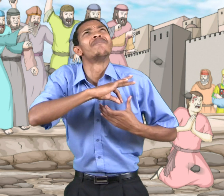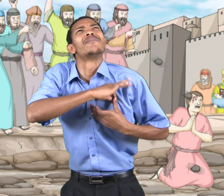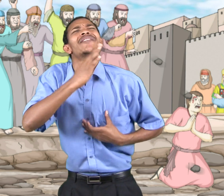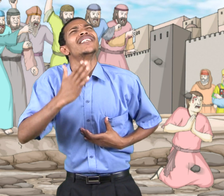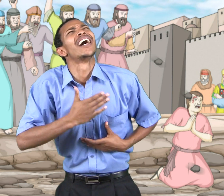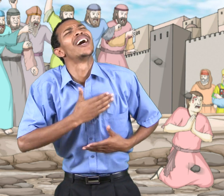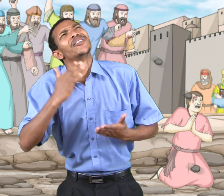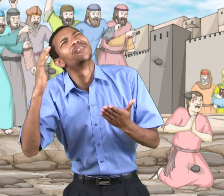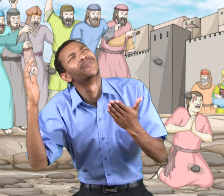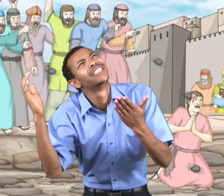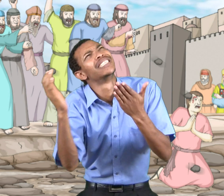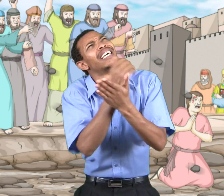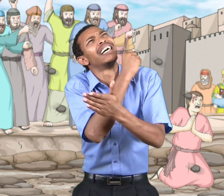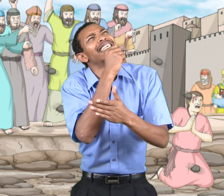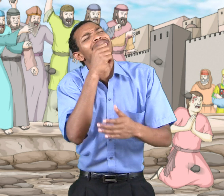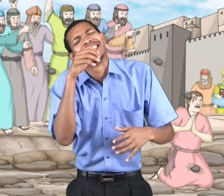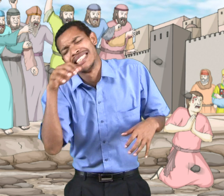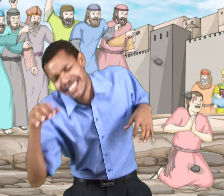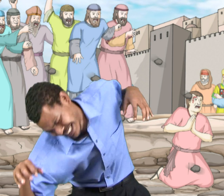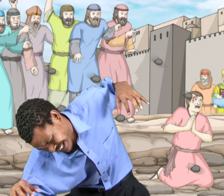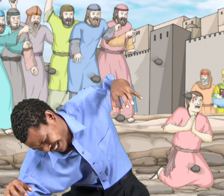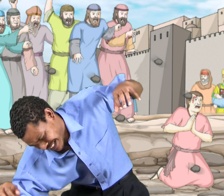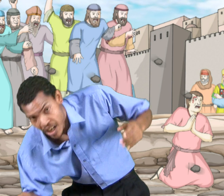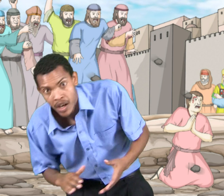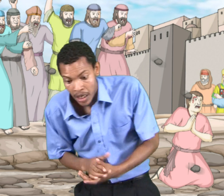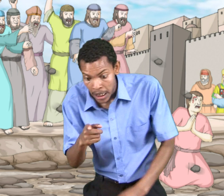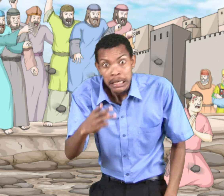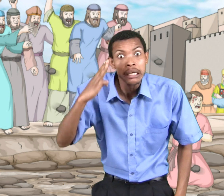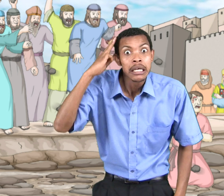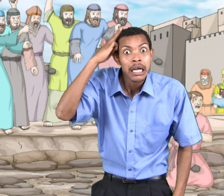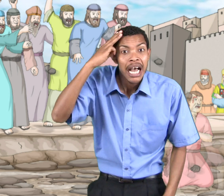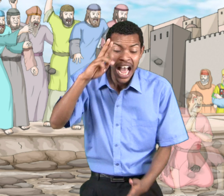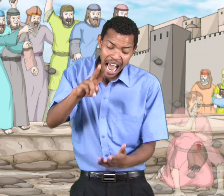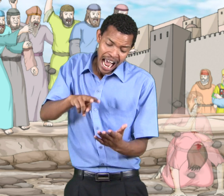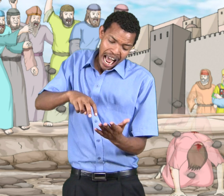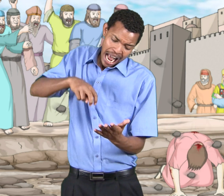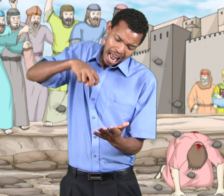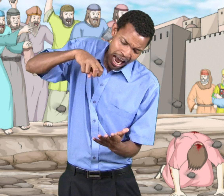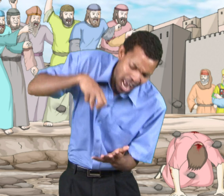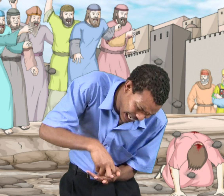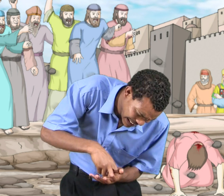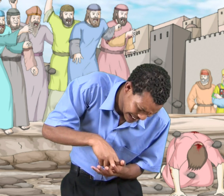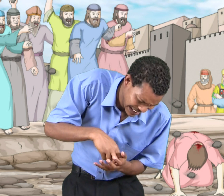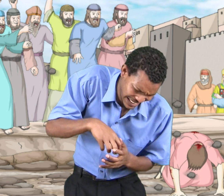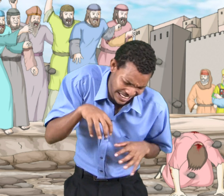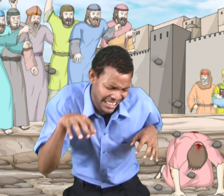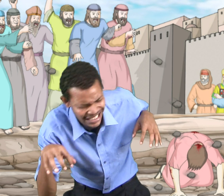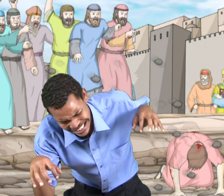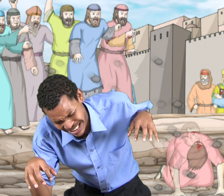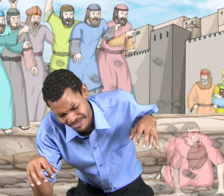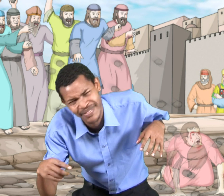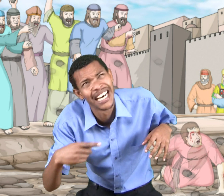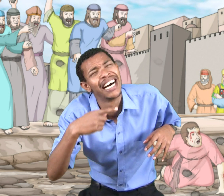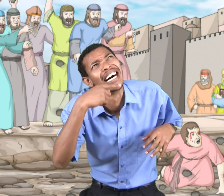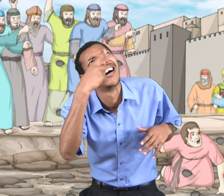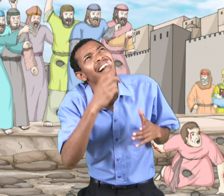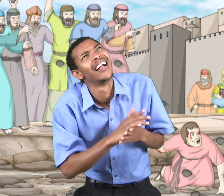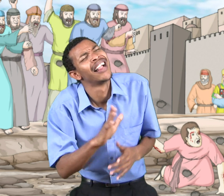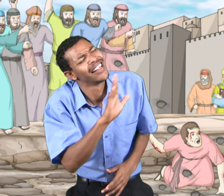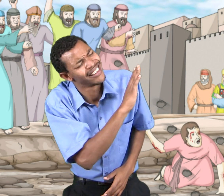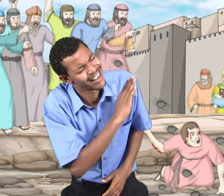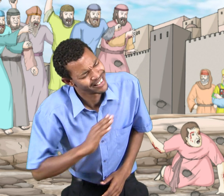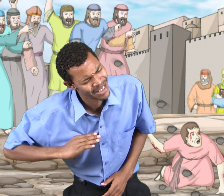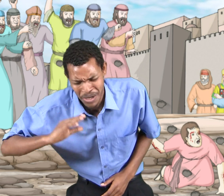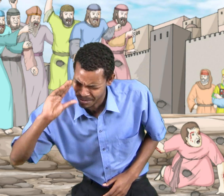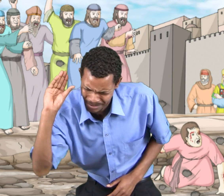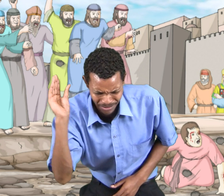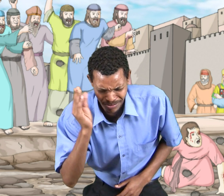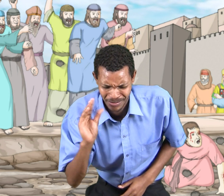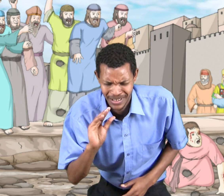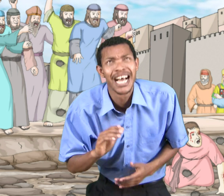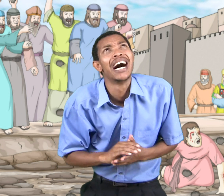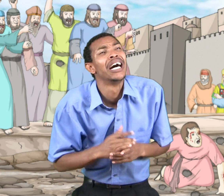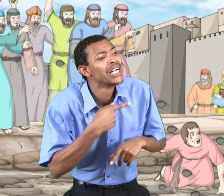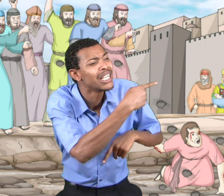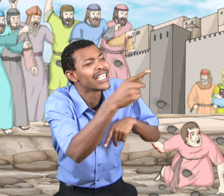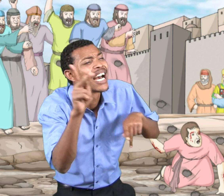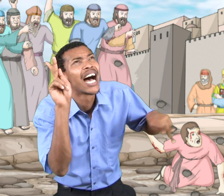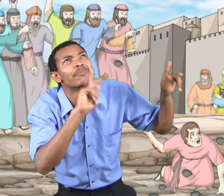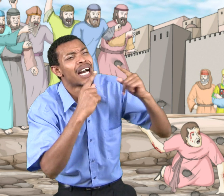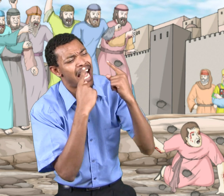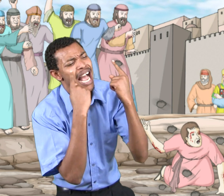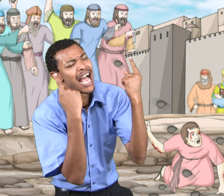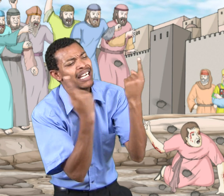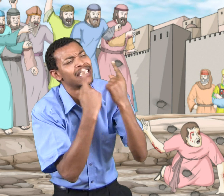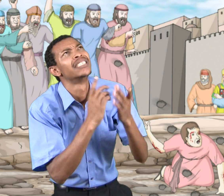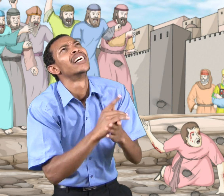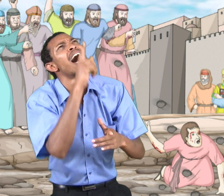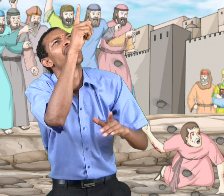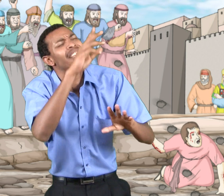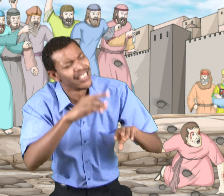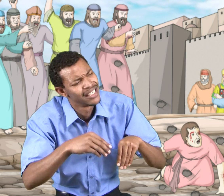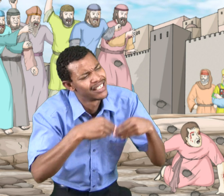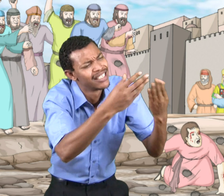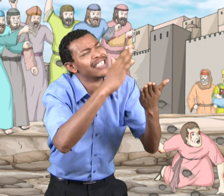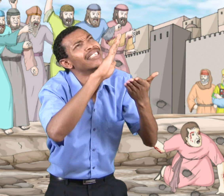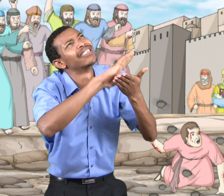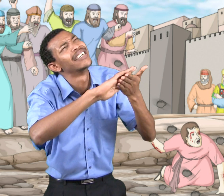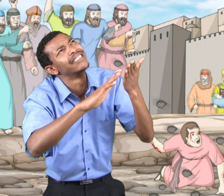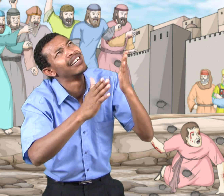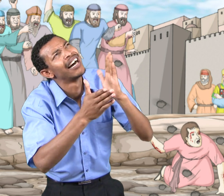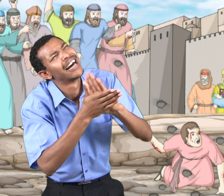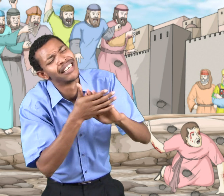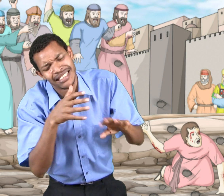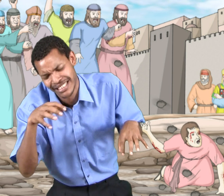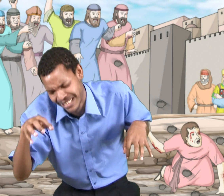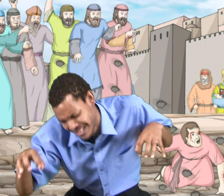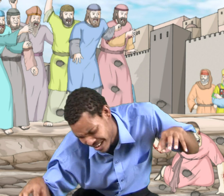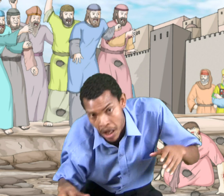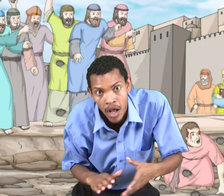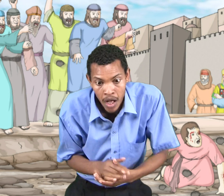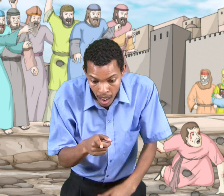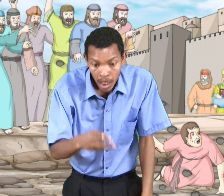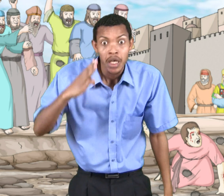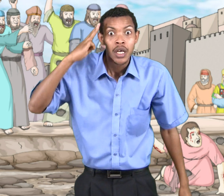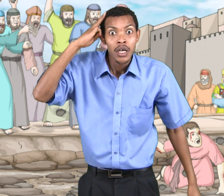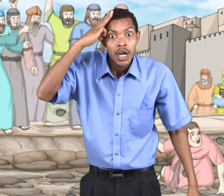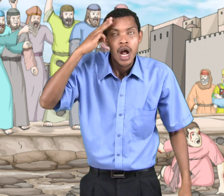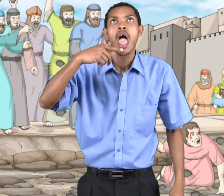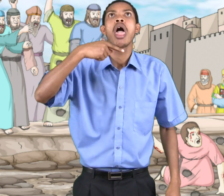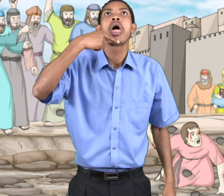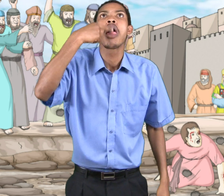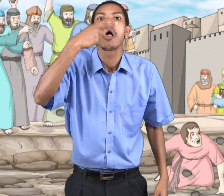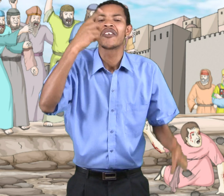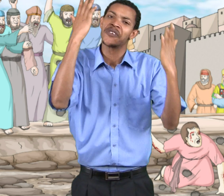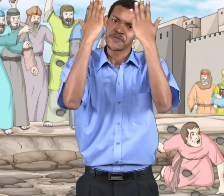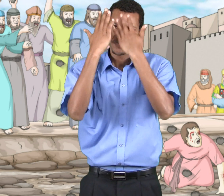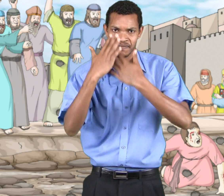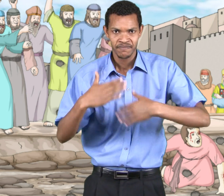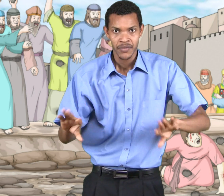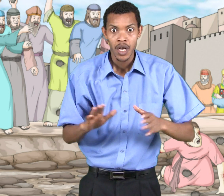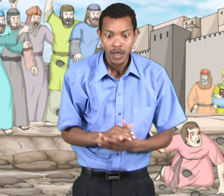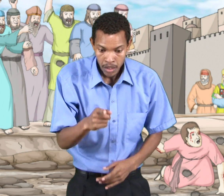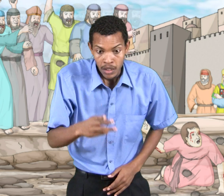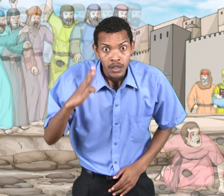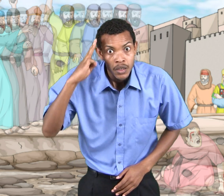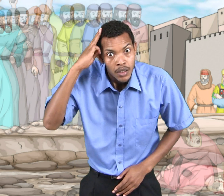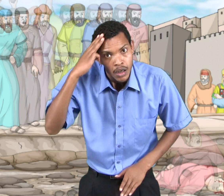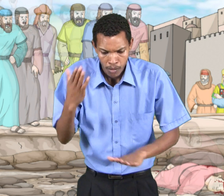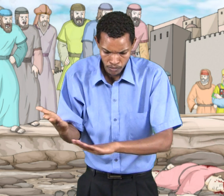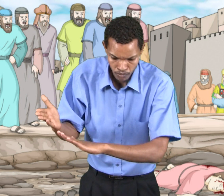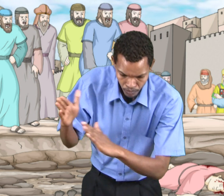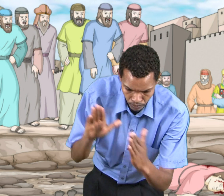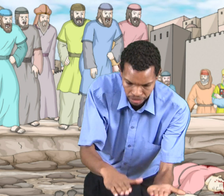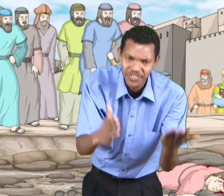Falling on his knees, he cried out in a loud voice, “Lord, do not hold this sin against them.”